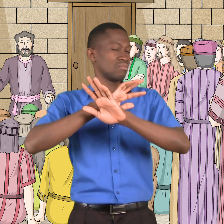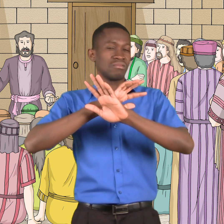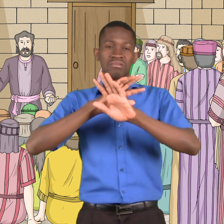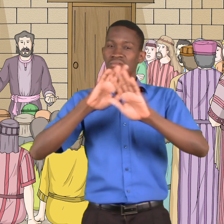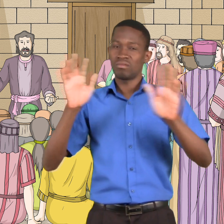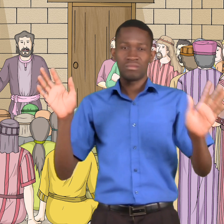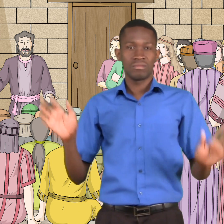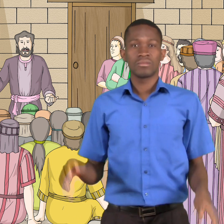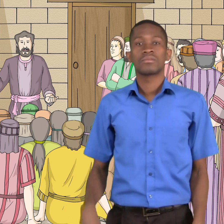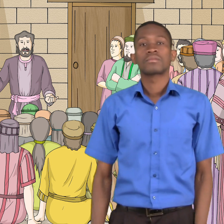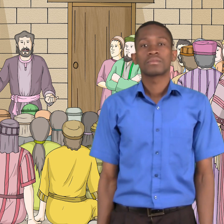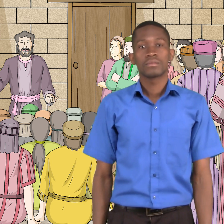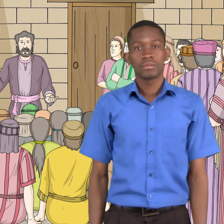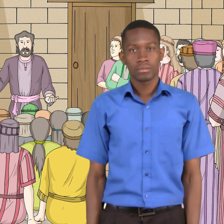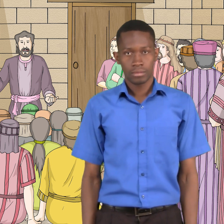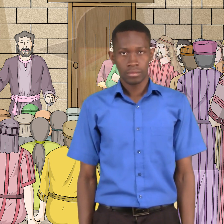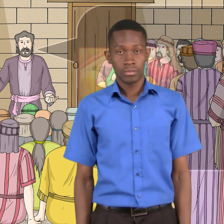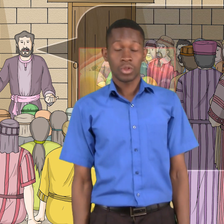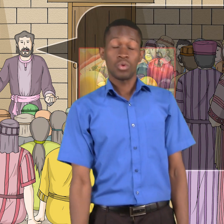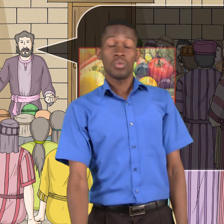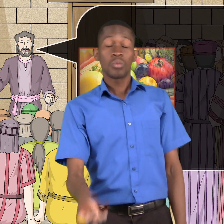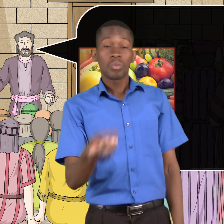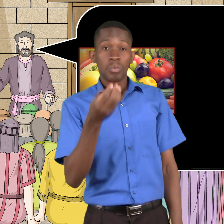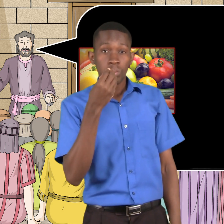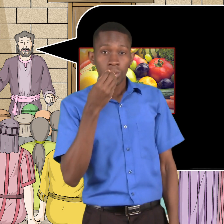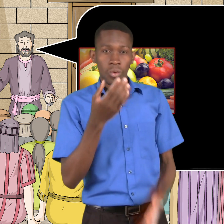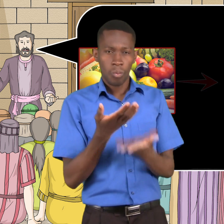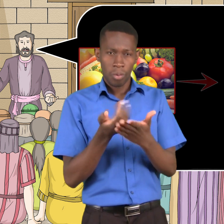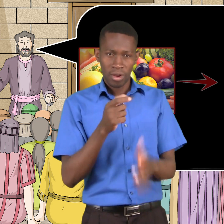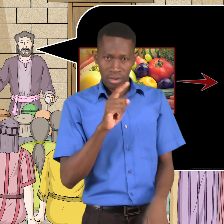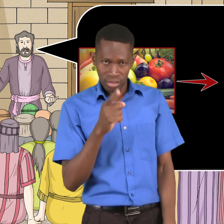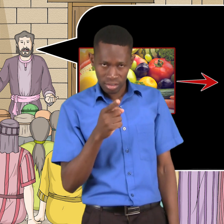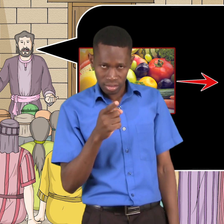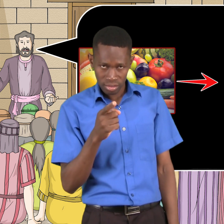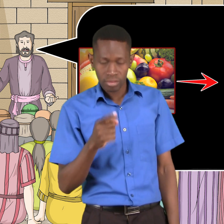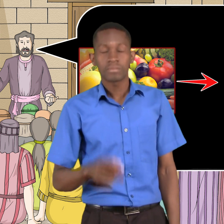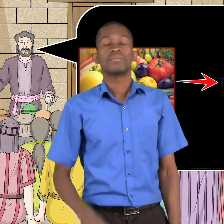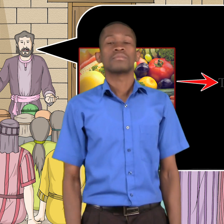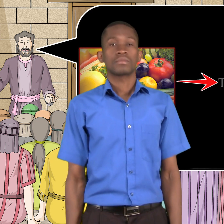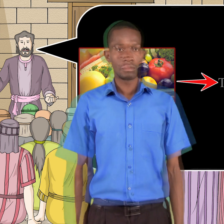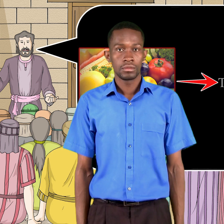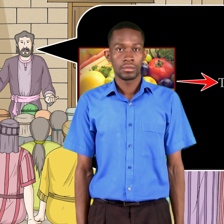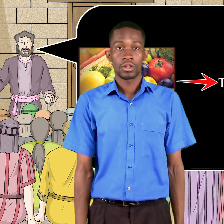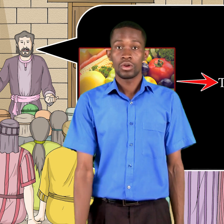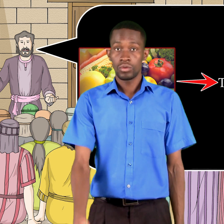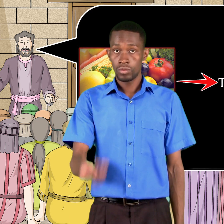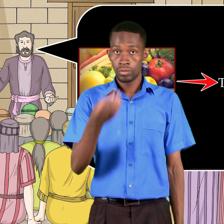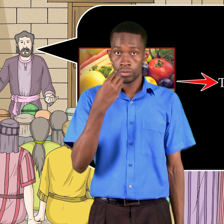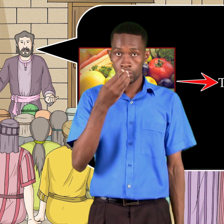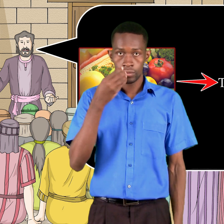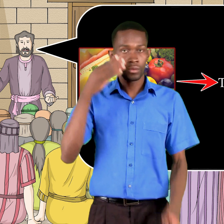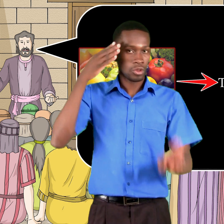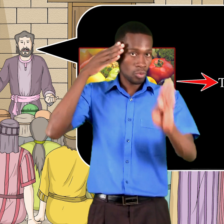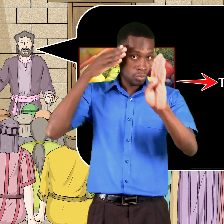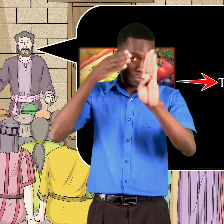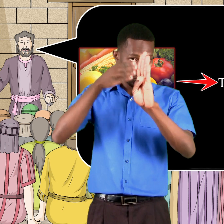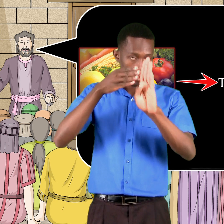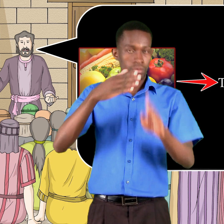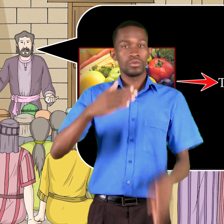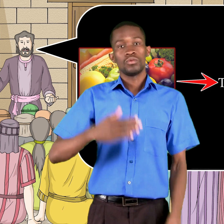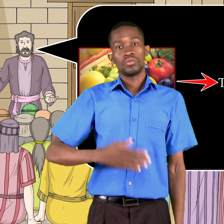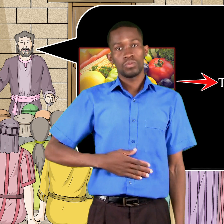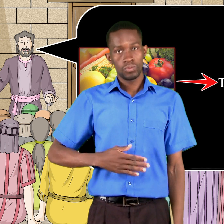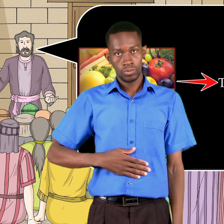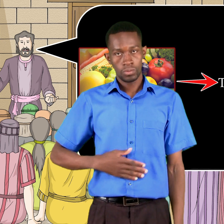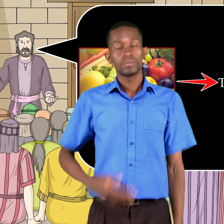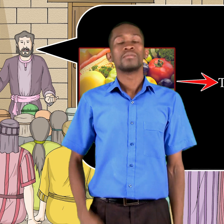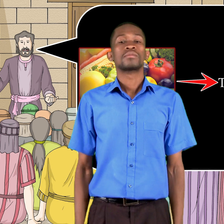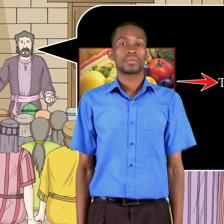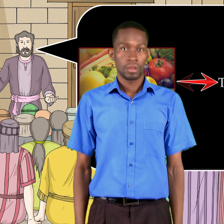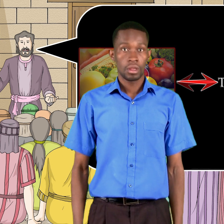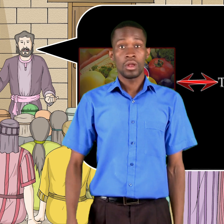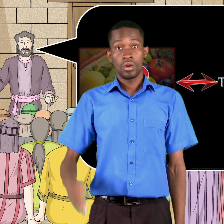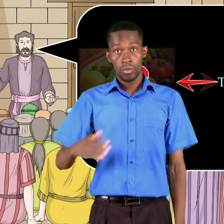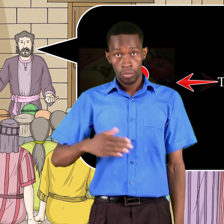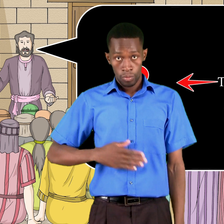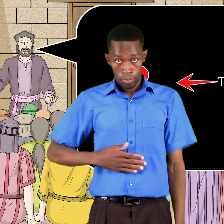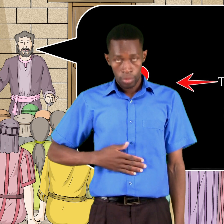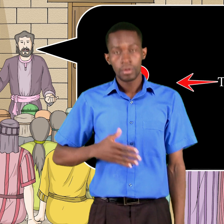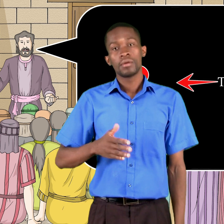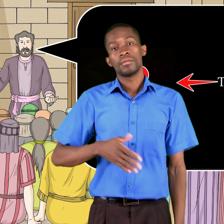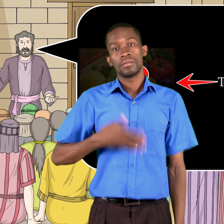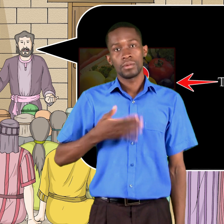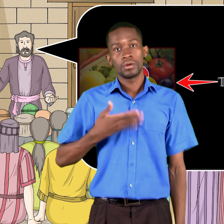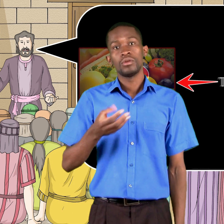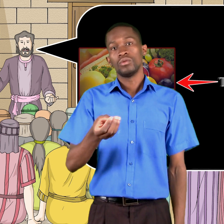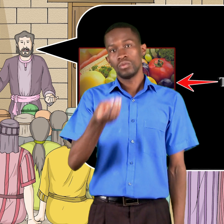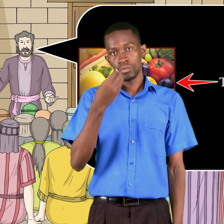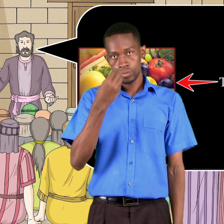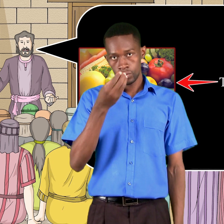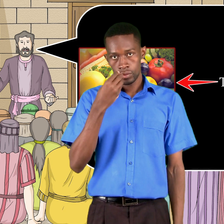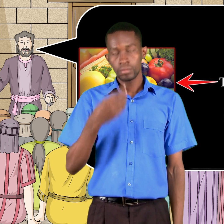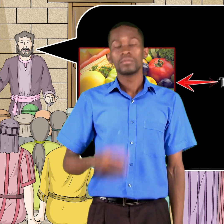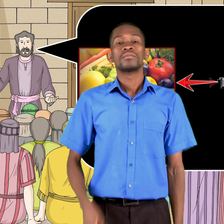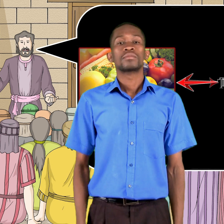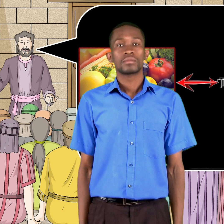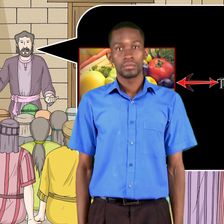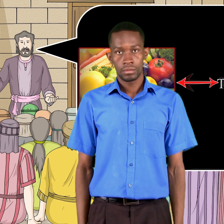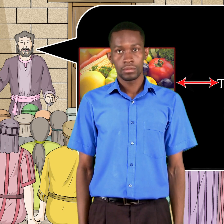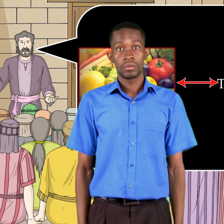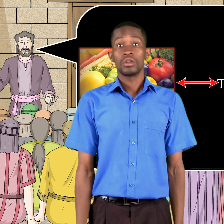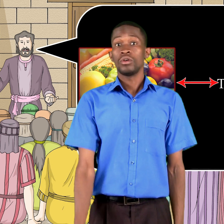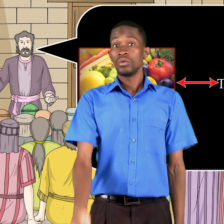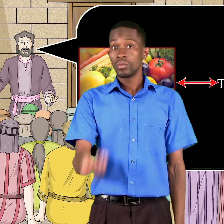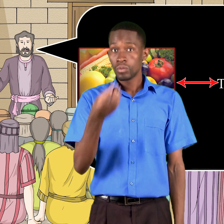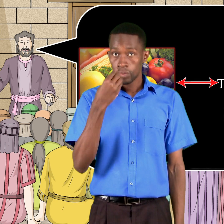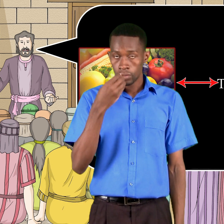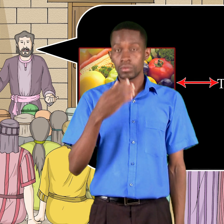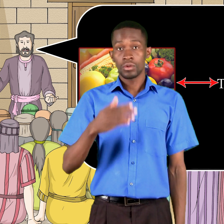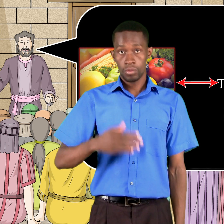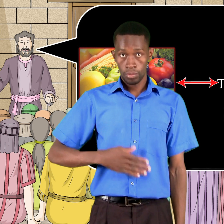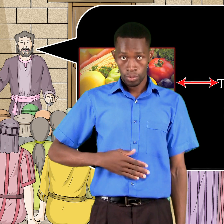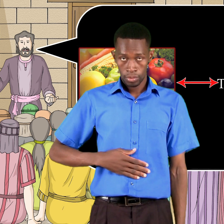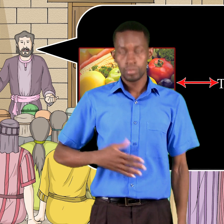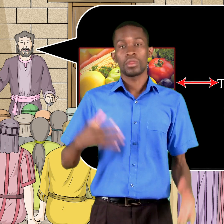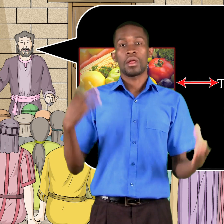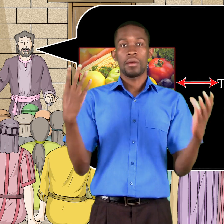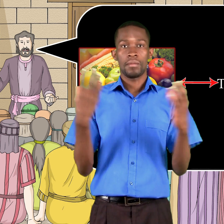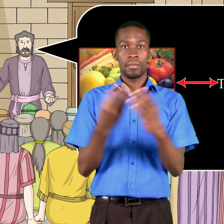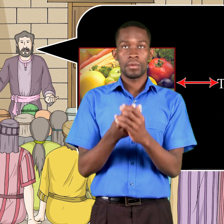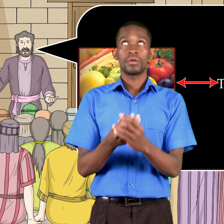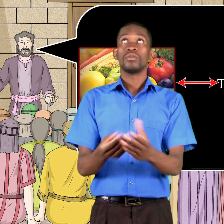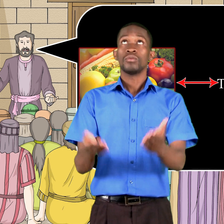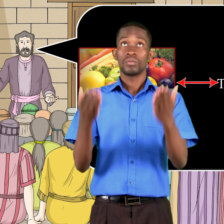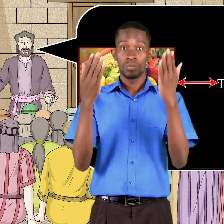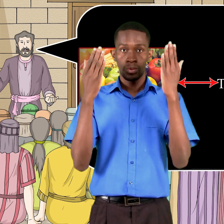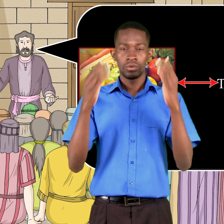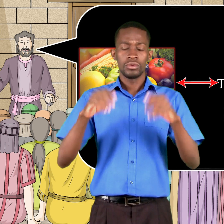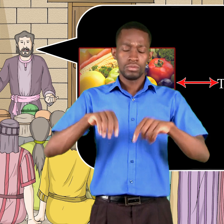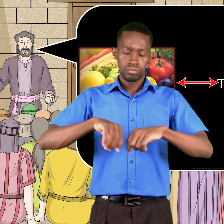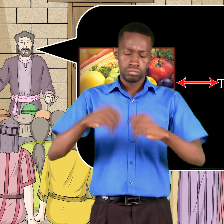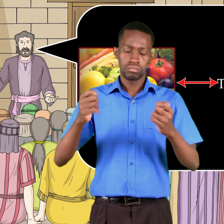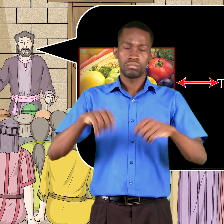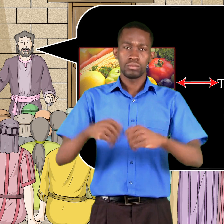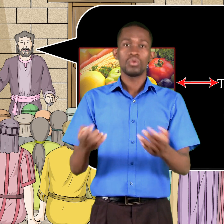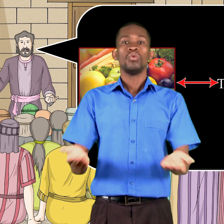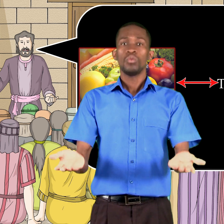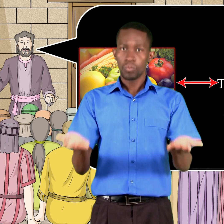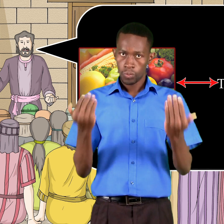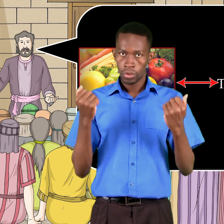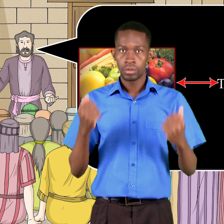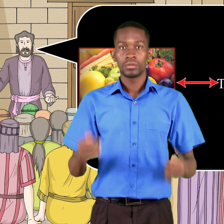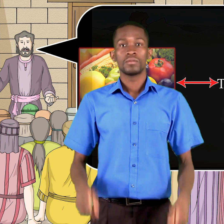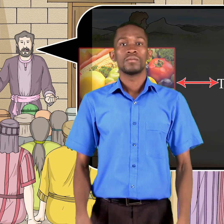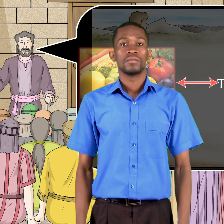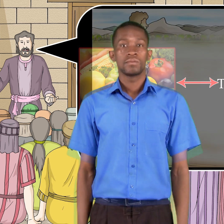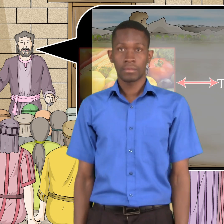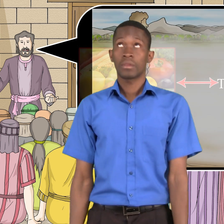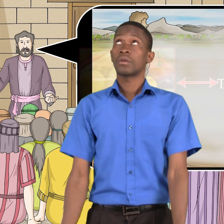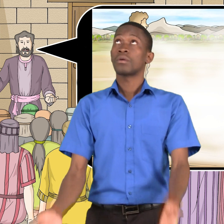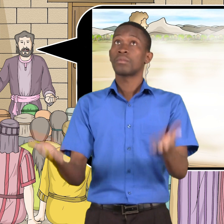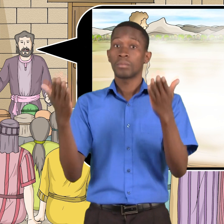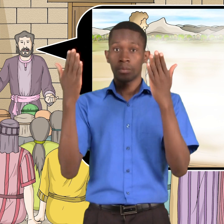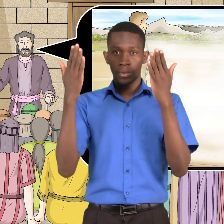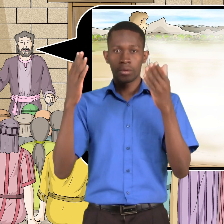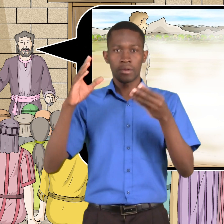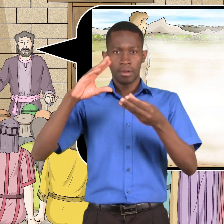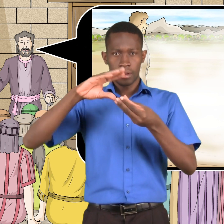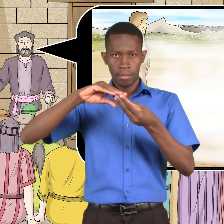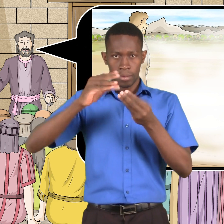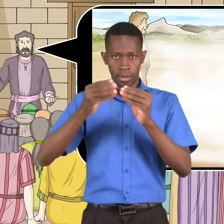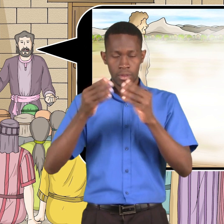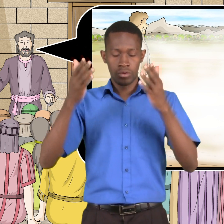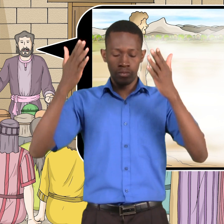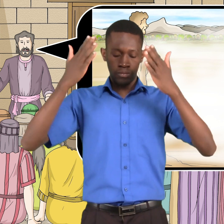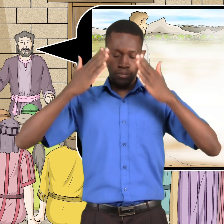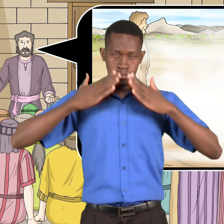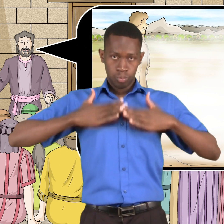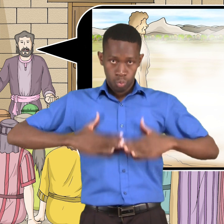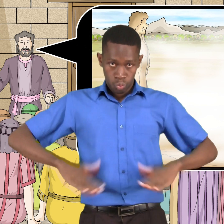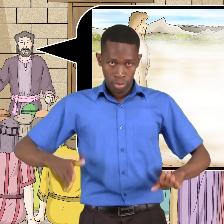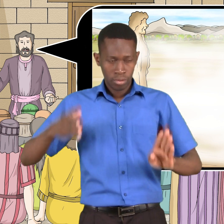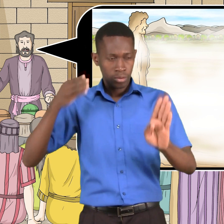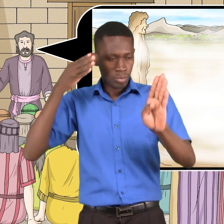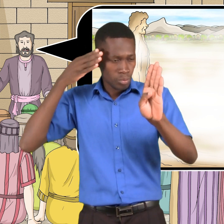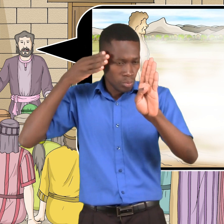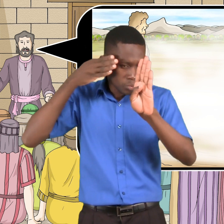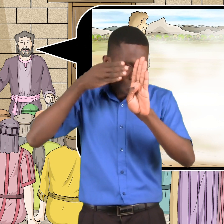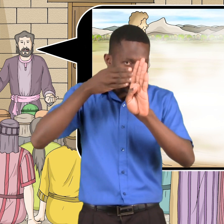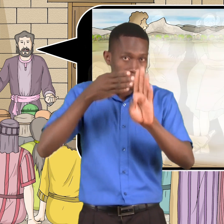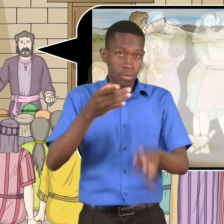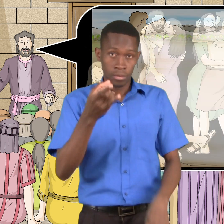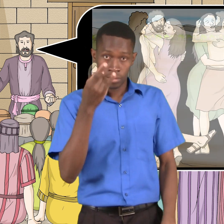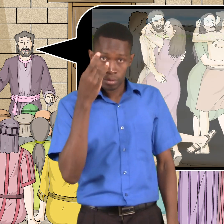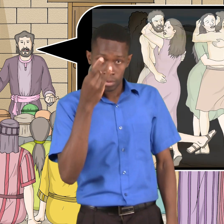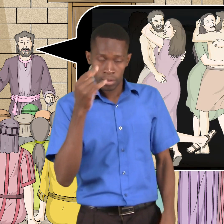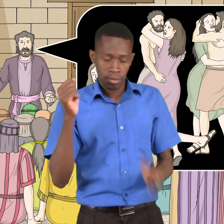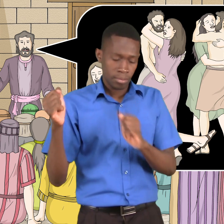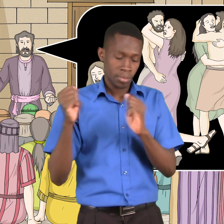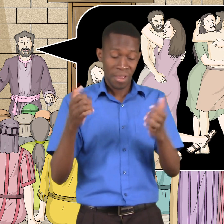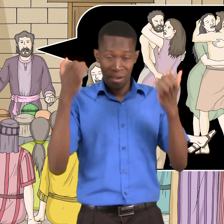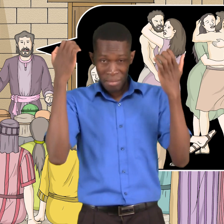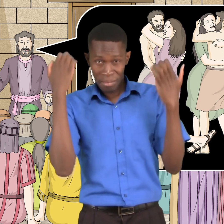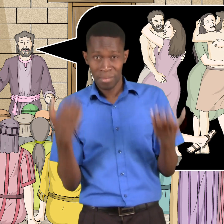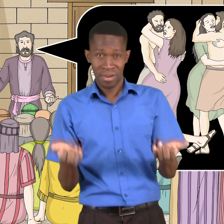“Food for the stomach and the stomach for food,” but God will destroy them both.